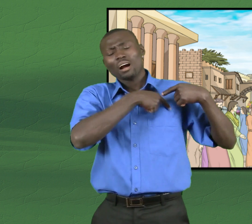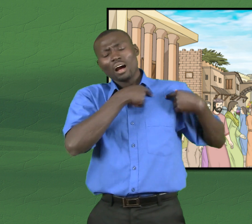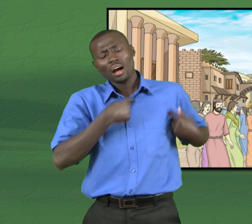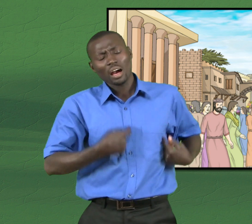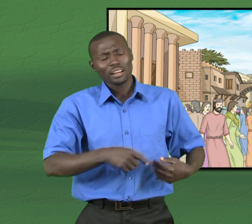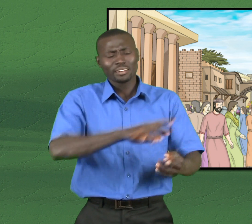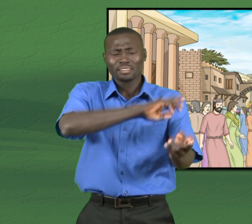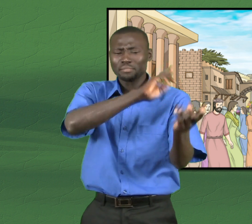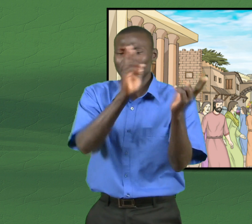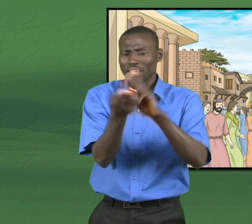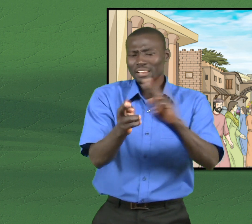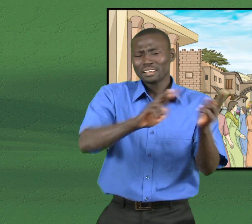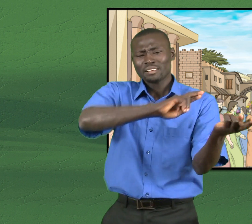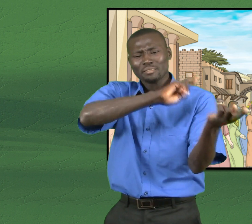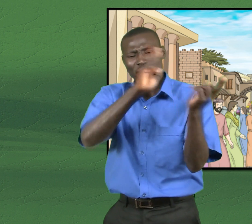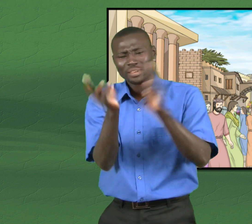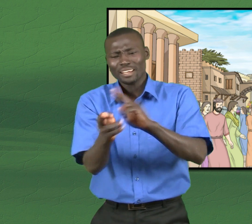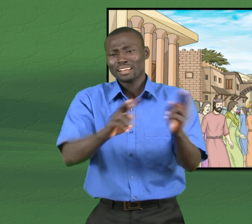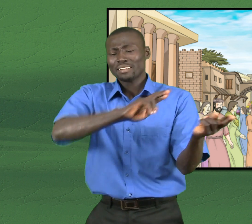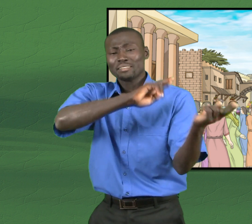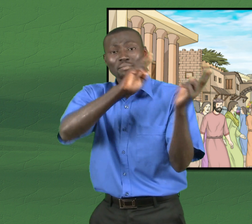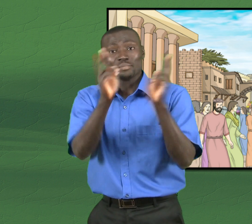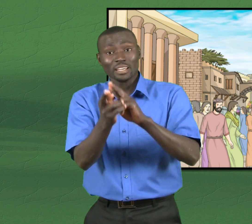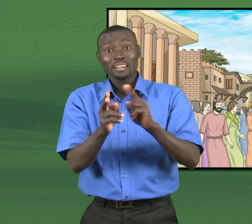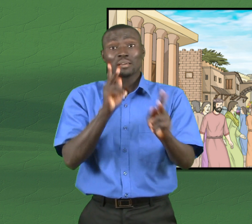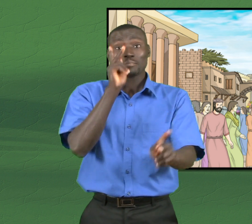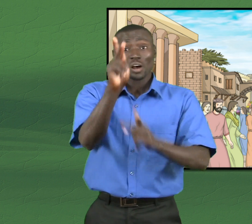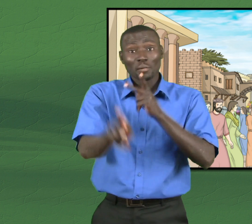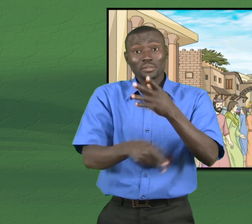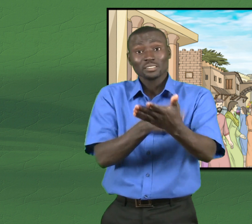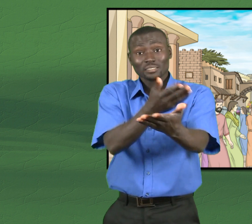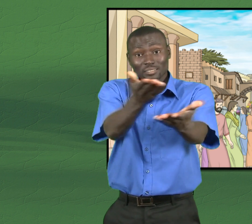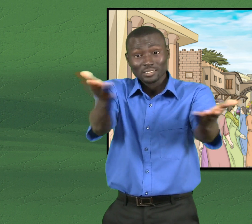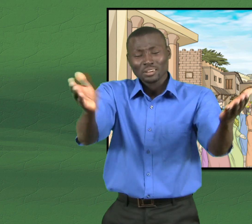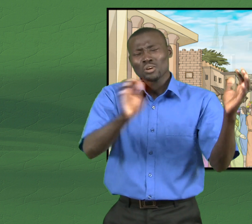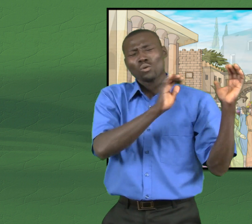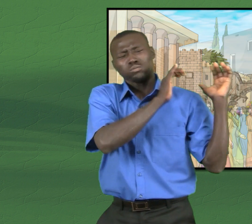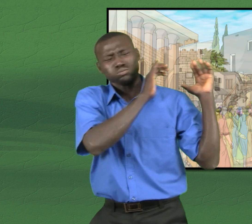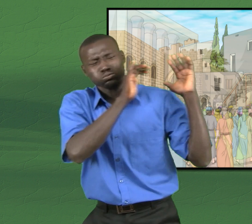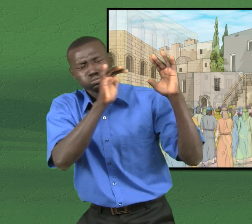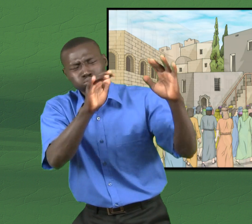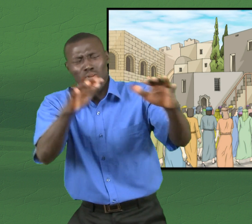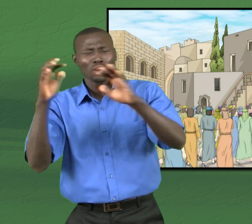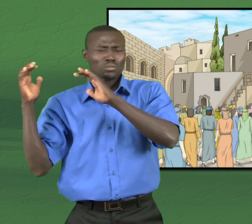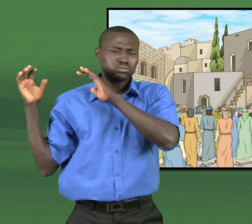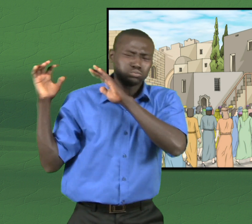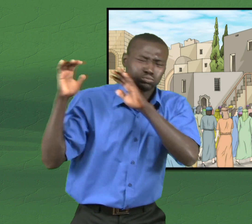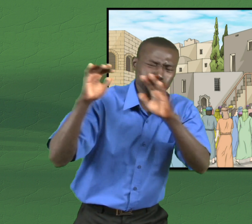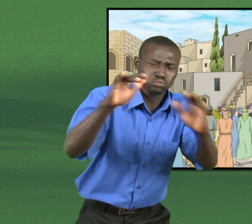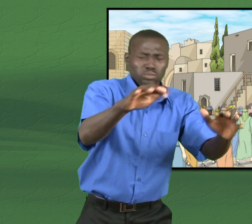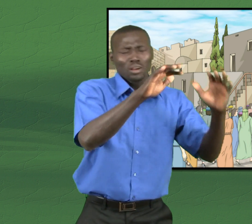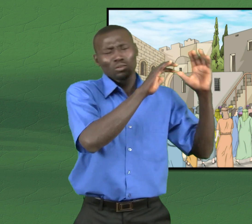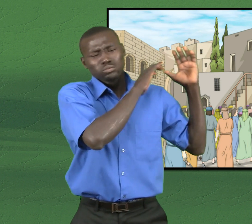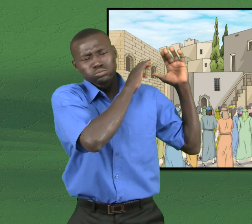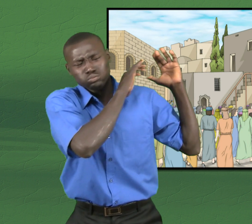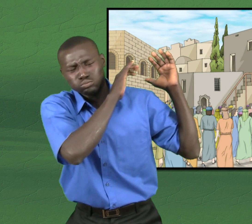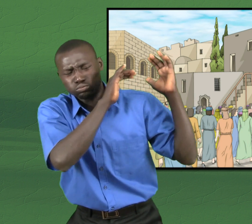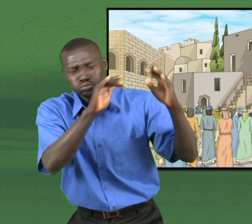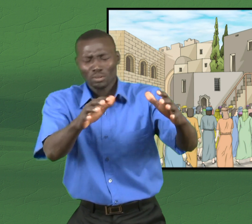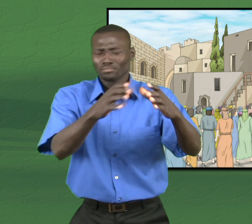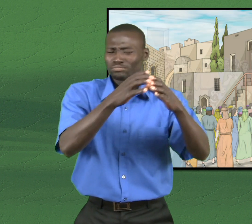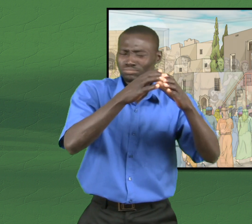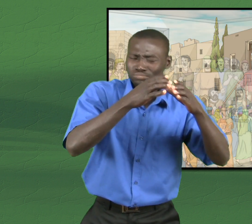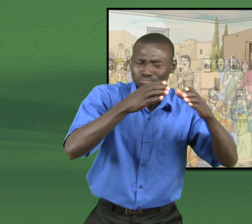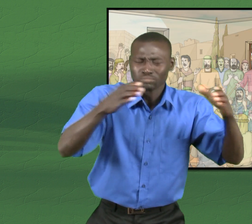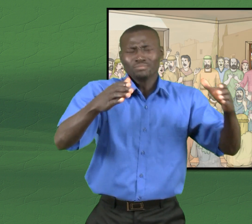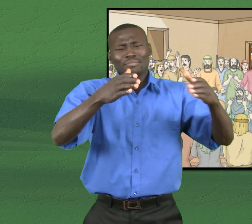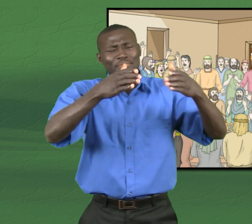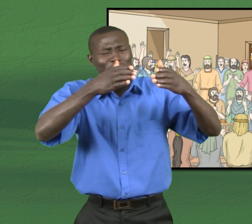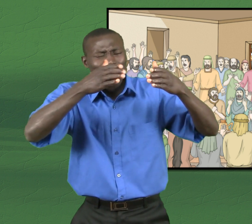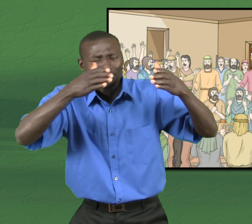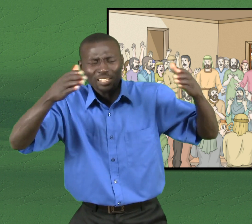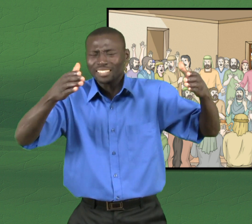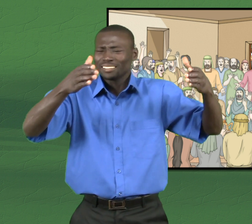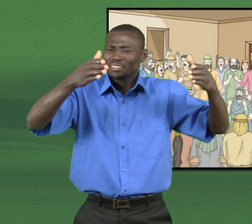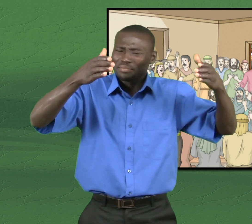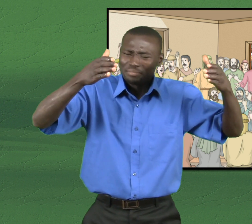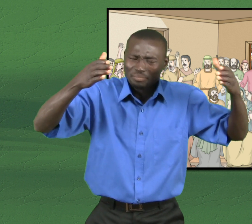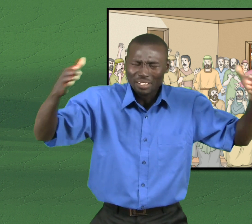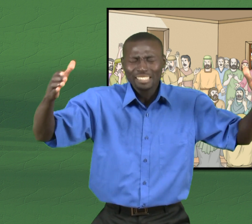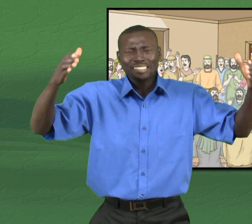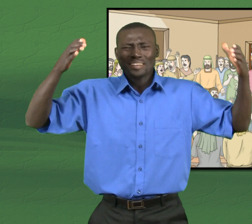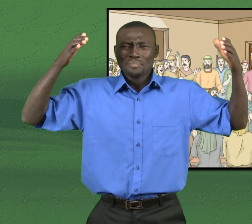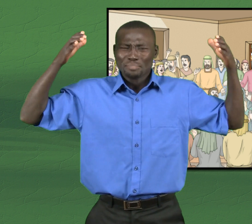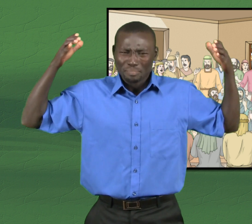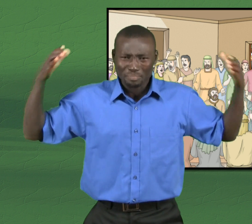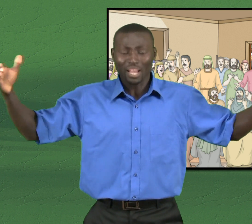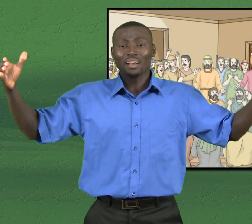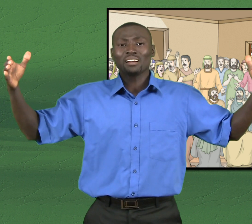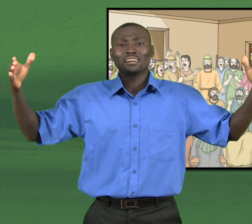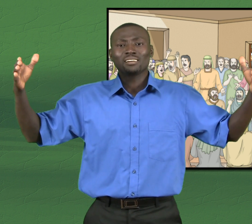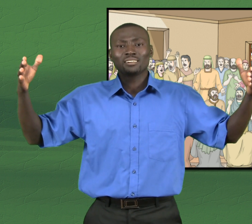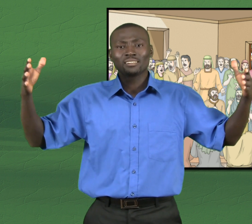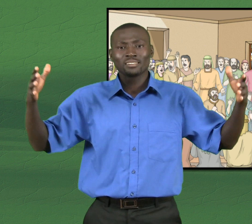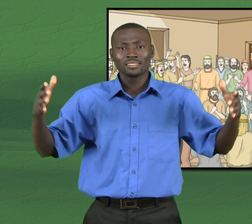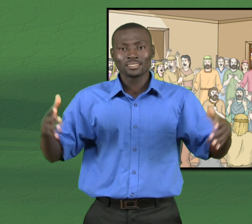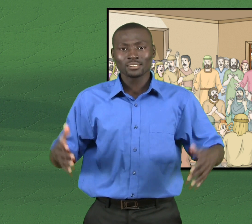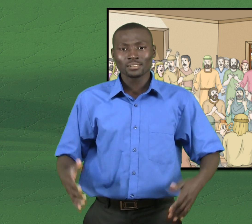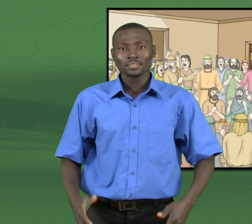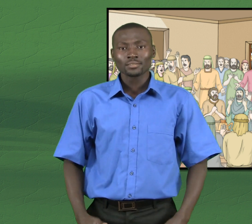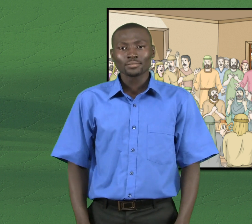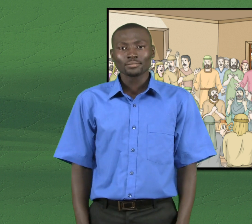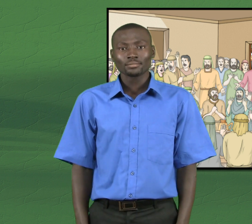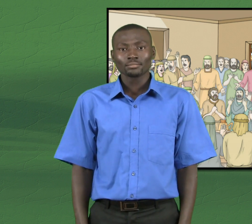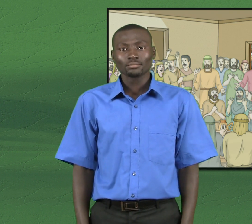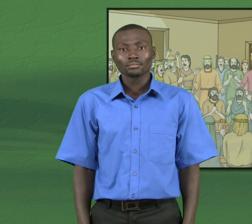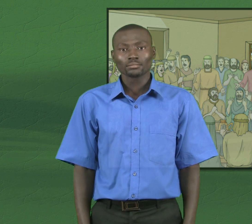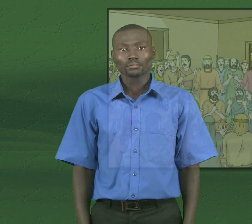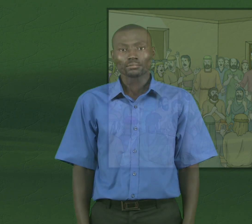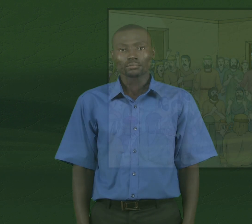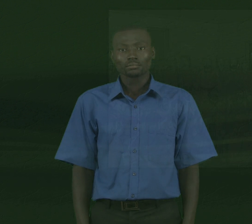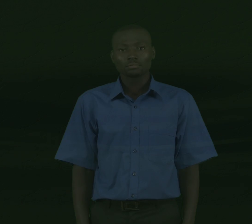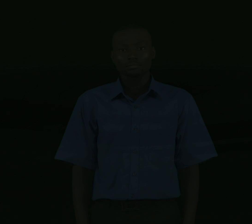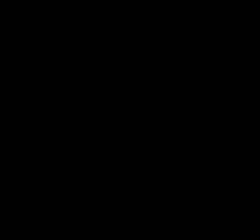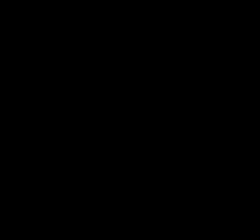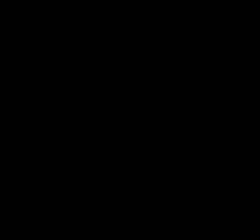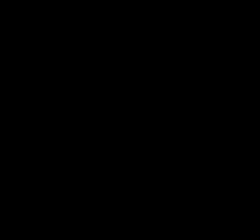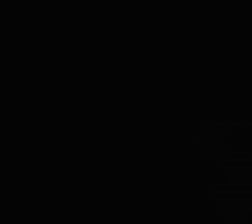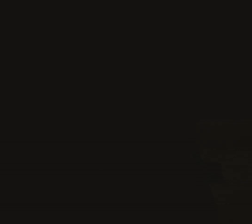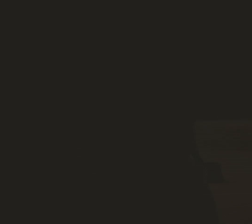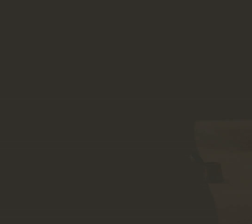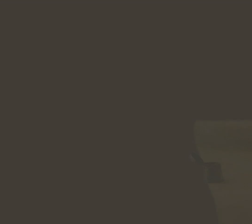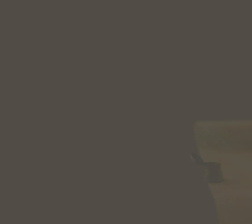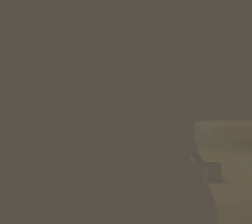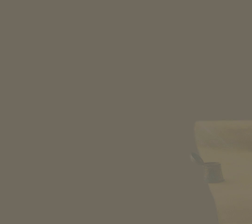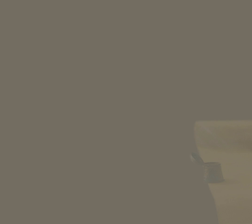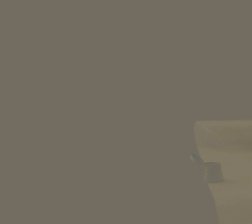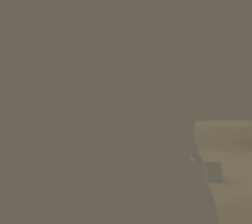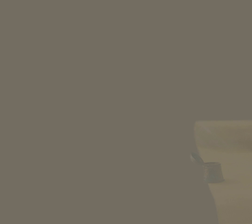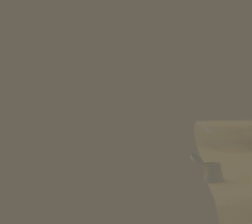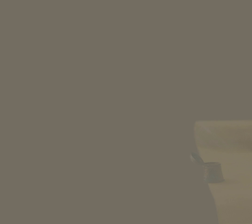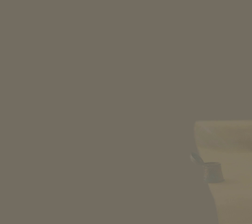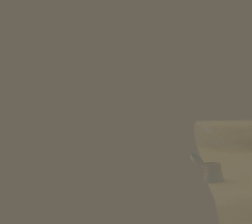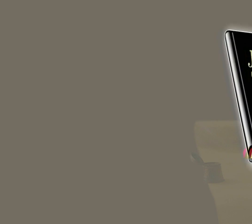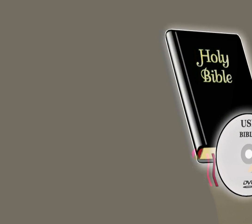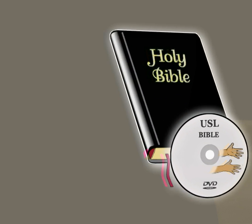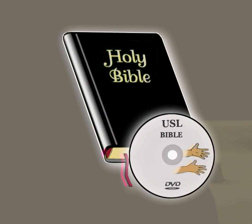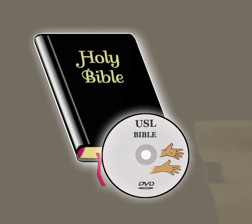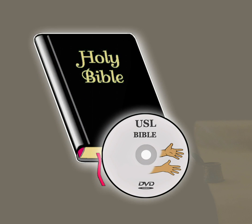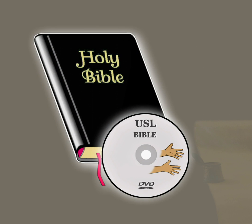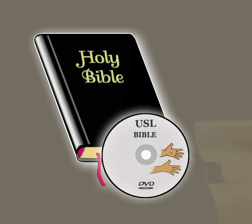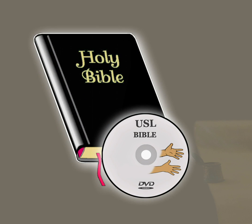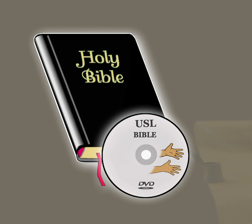And the Lord added to their number daily those who were being saved.